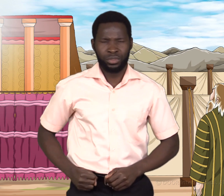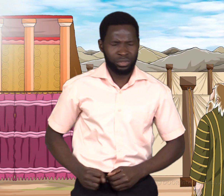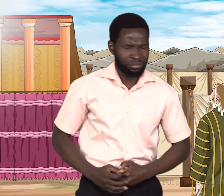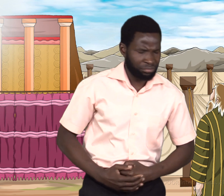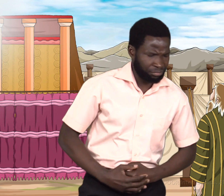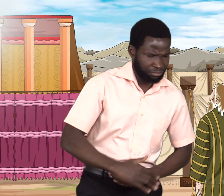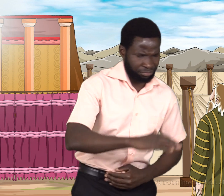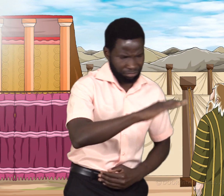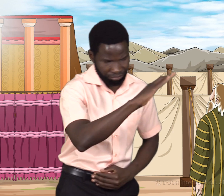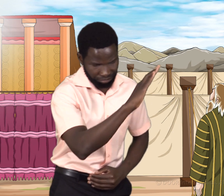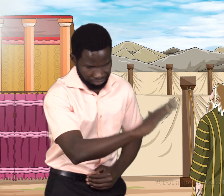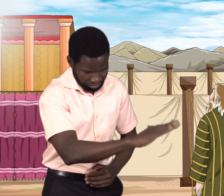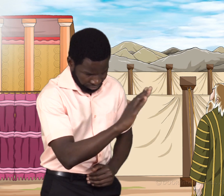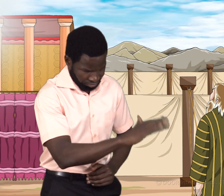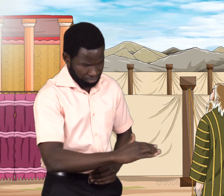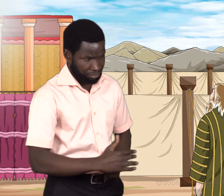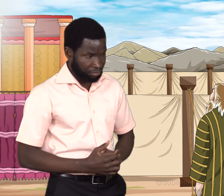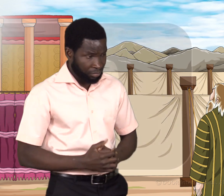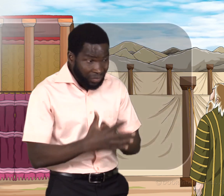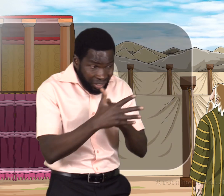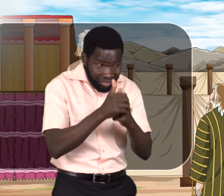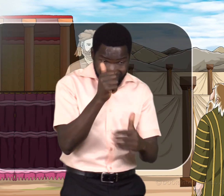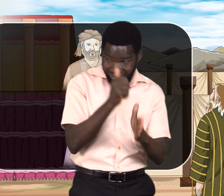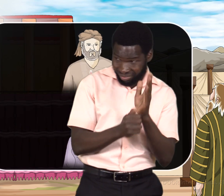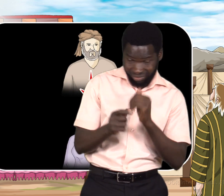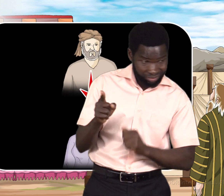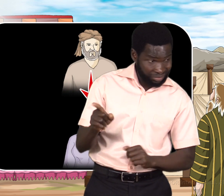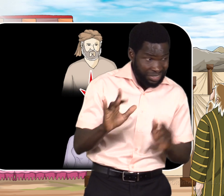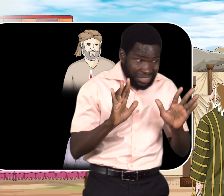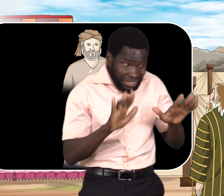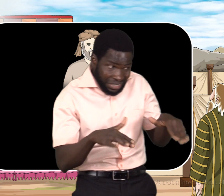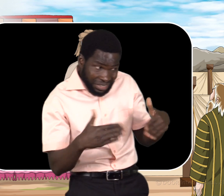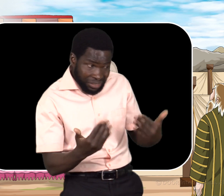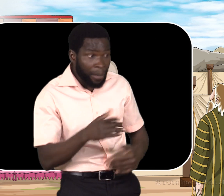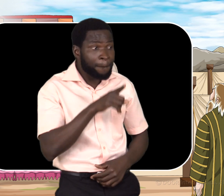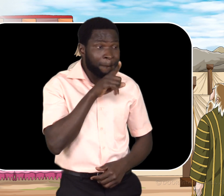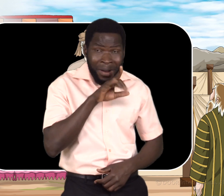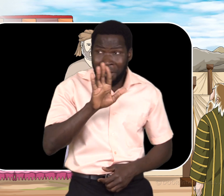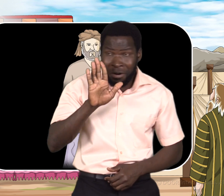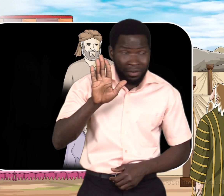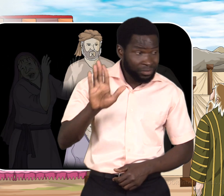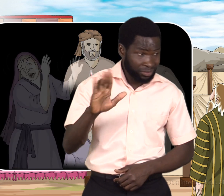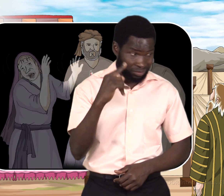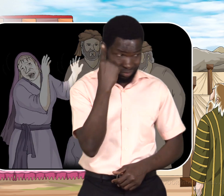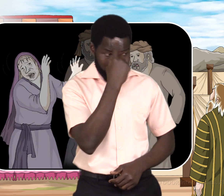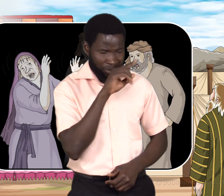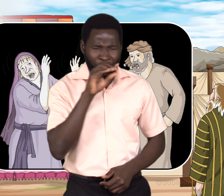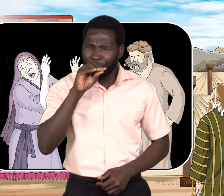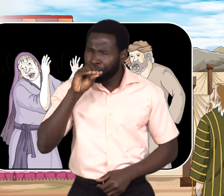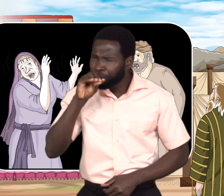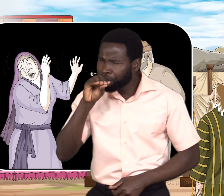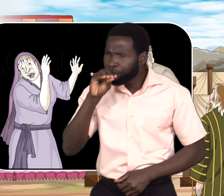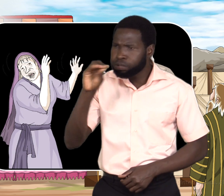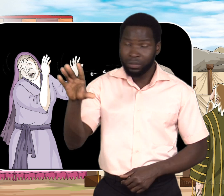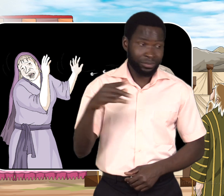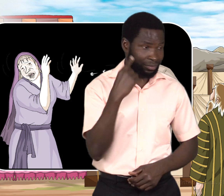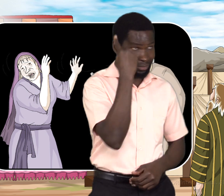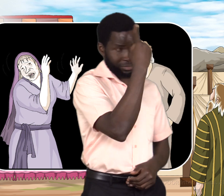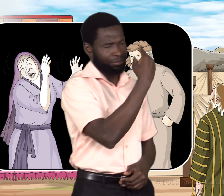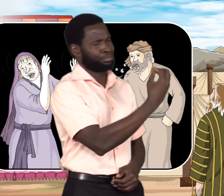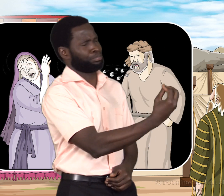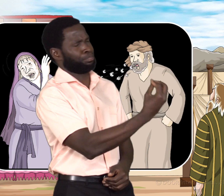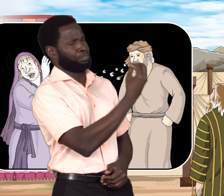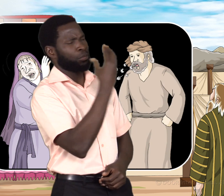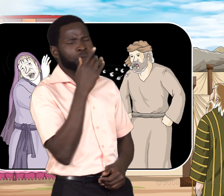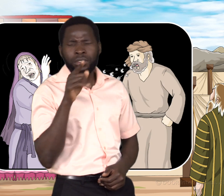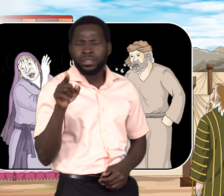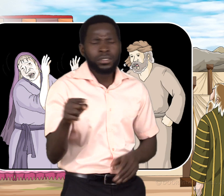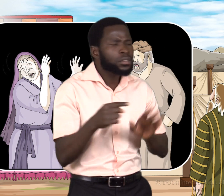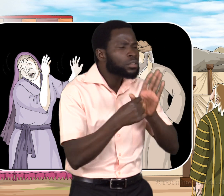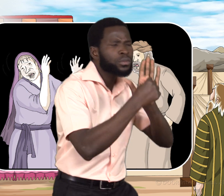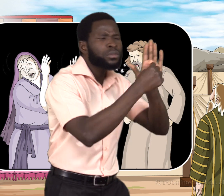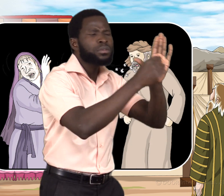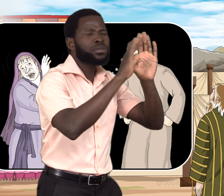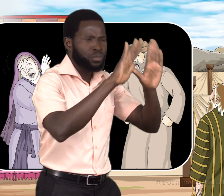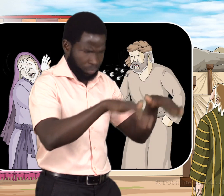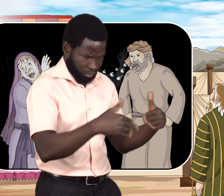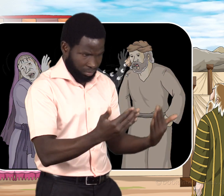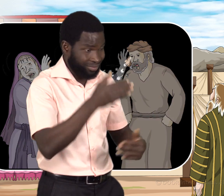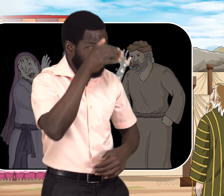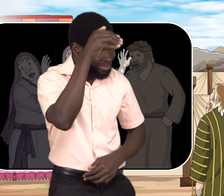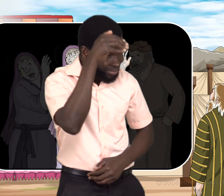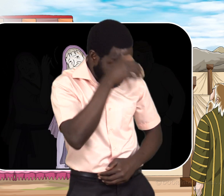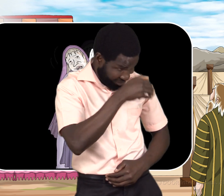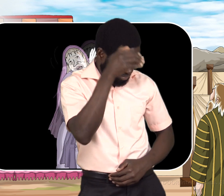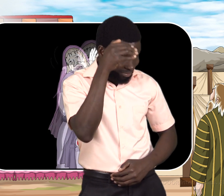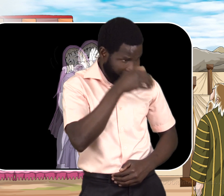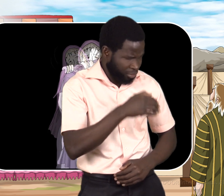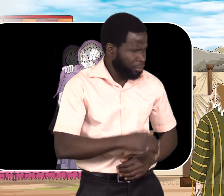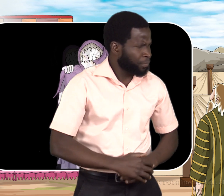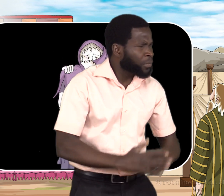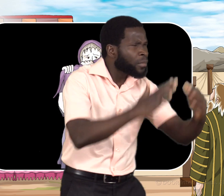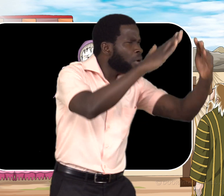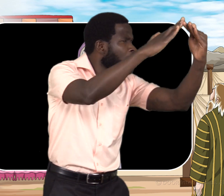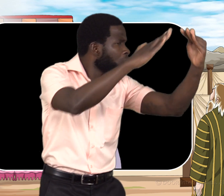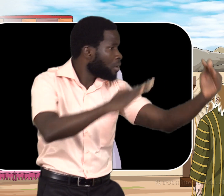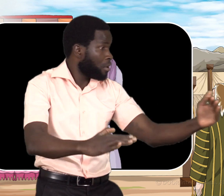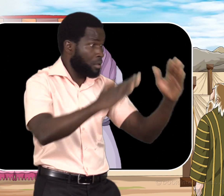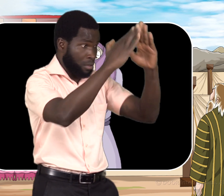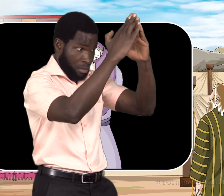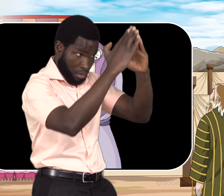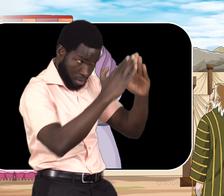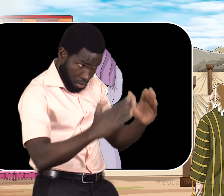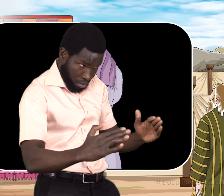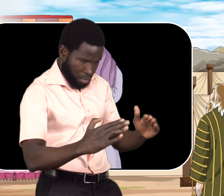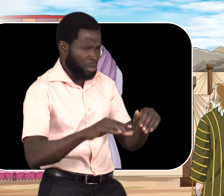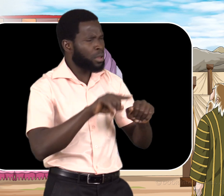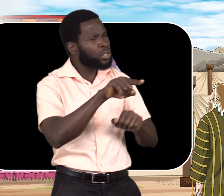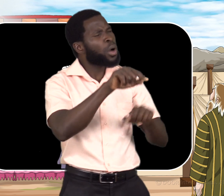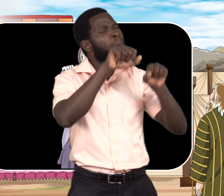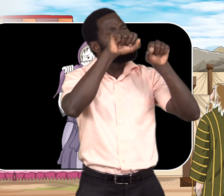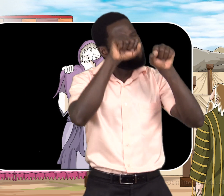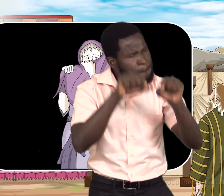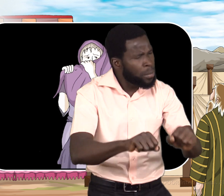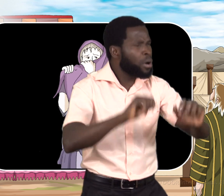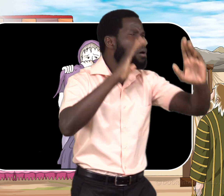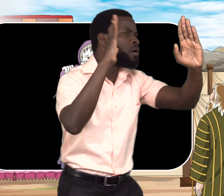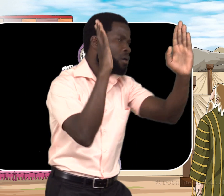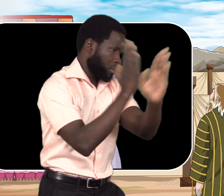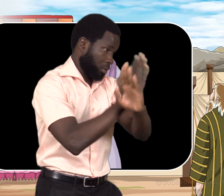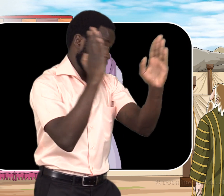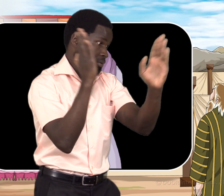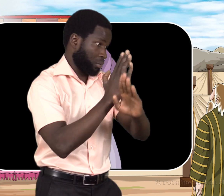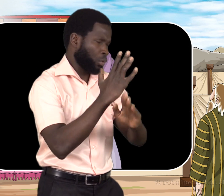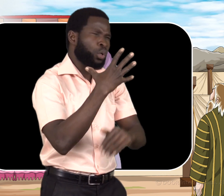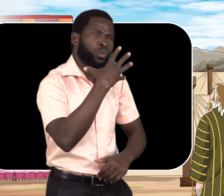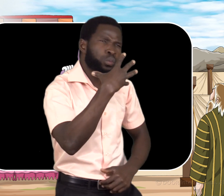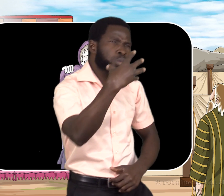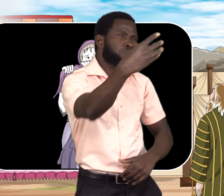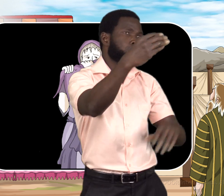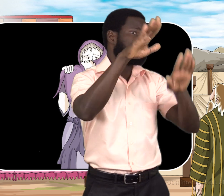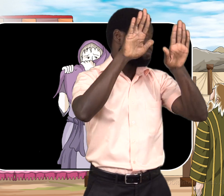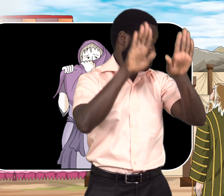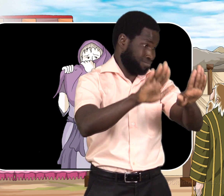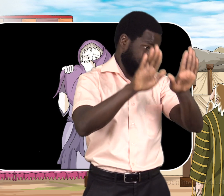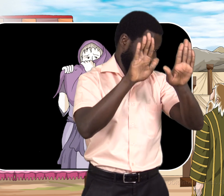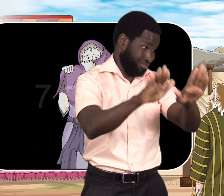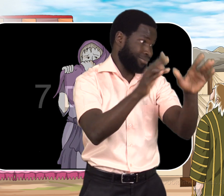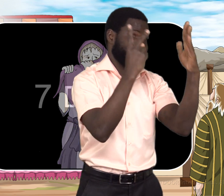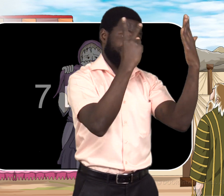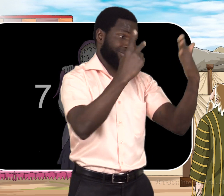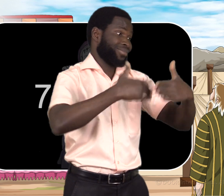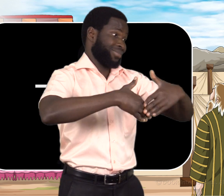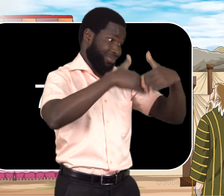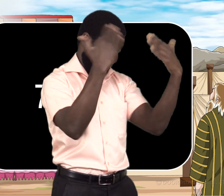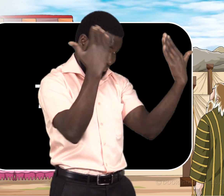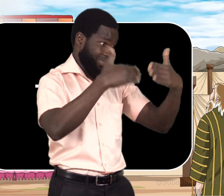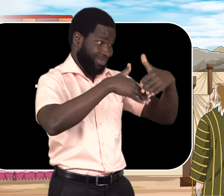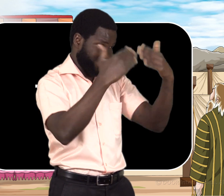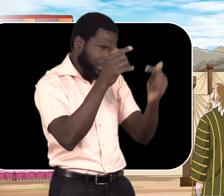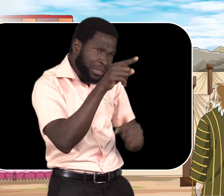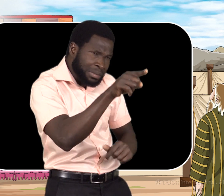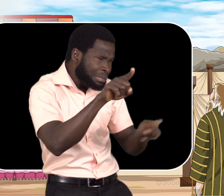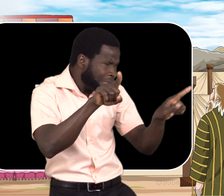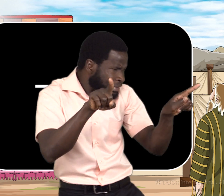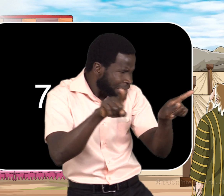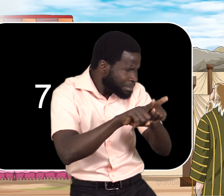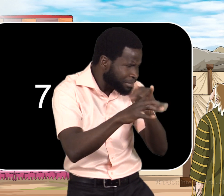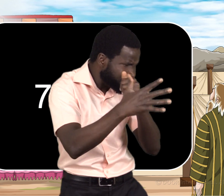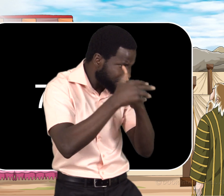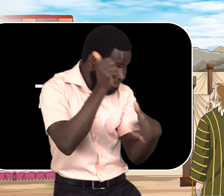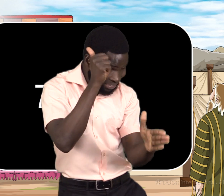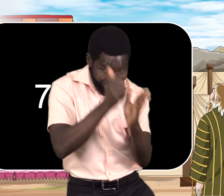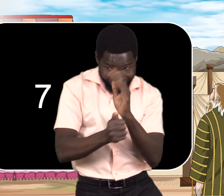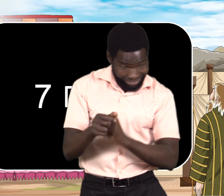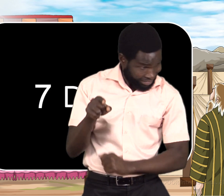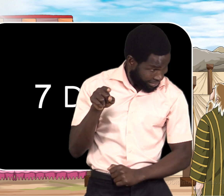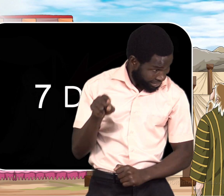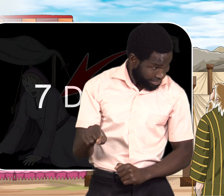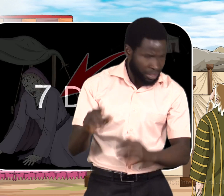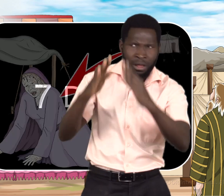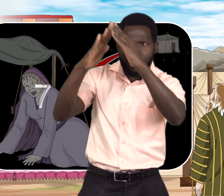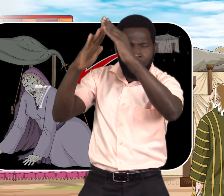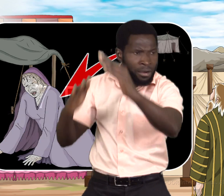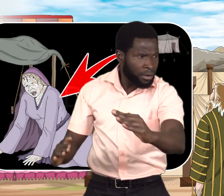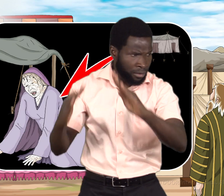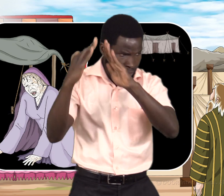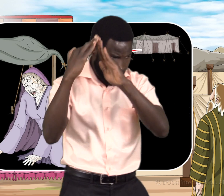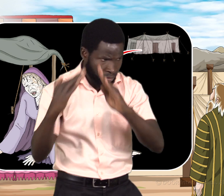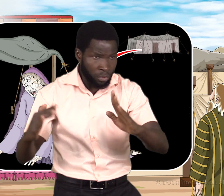But the LORD answered Moses, “If her father had but spit in her face, would she not have been in disgrace for seven days?